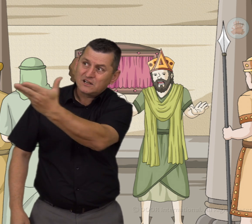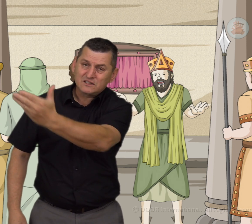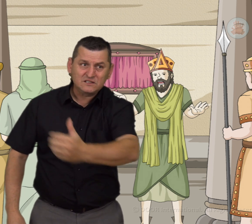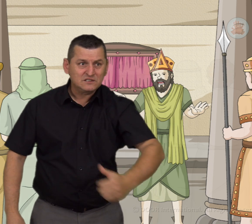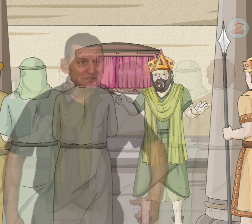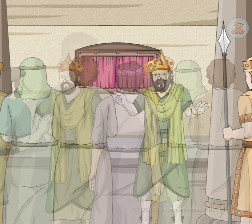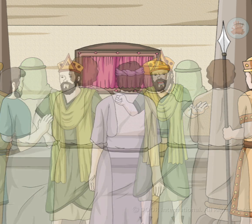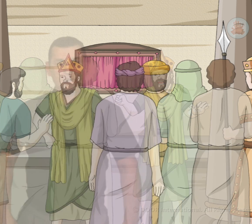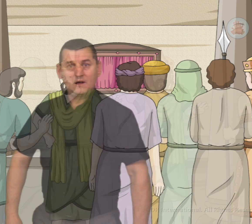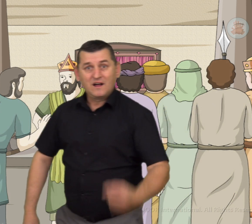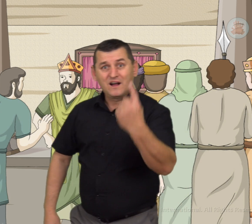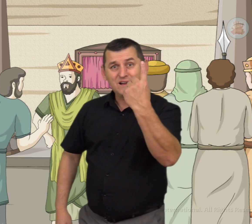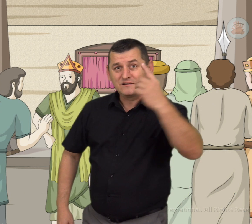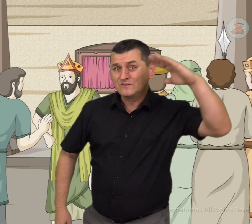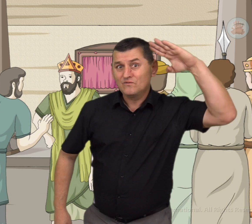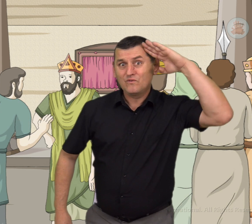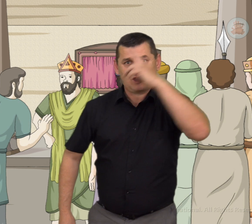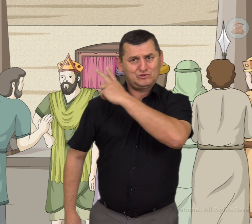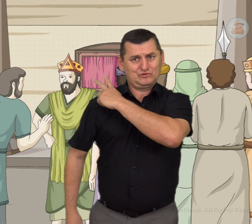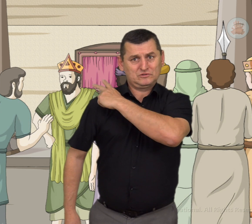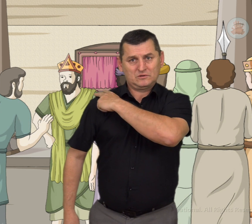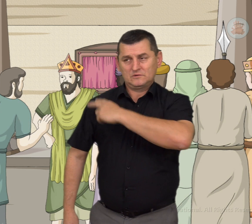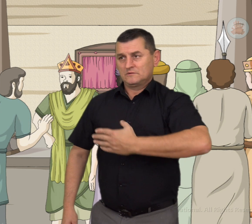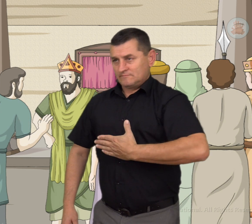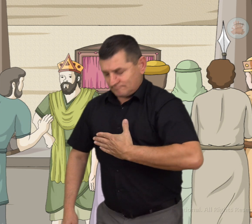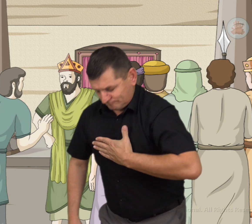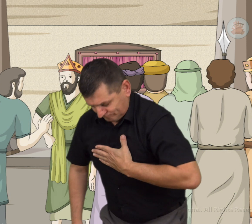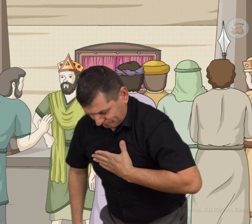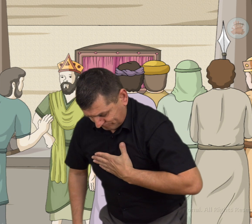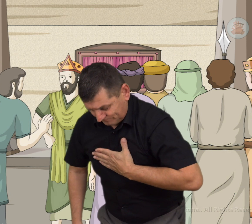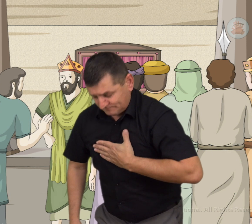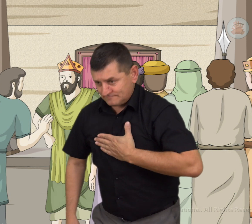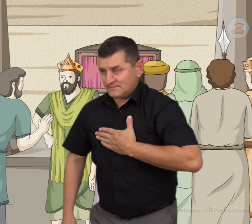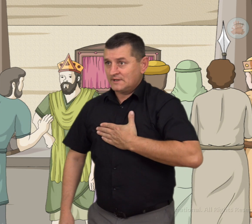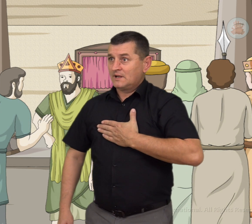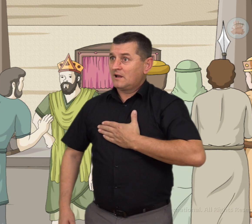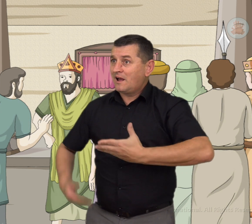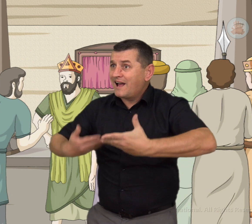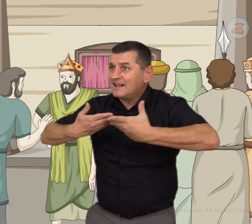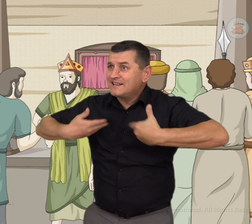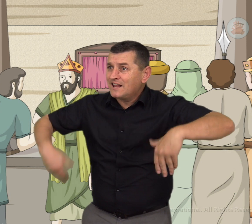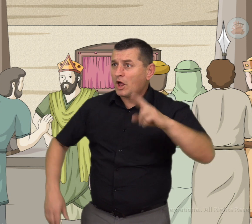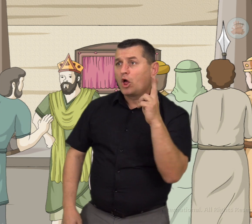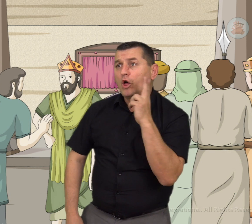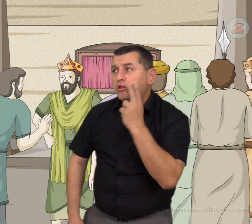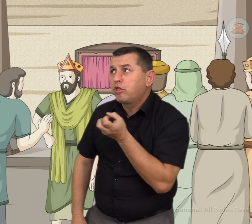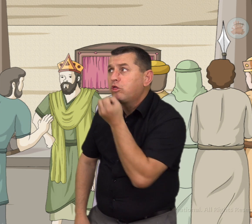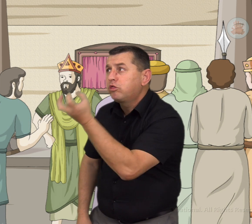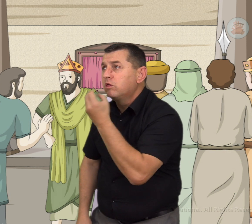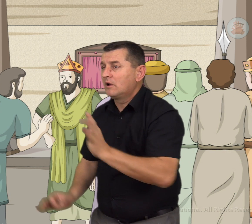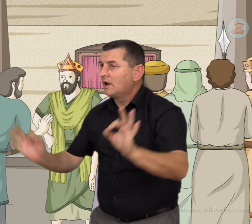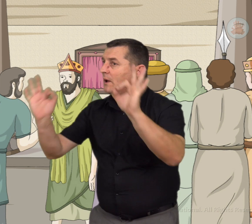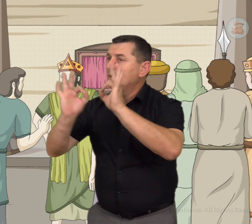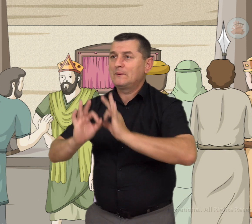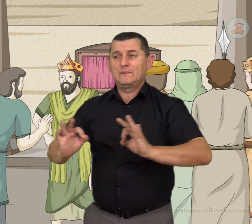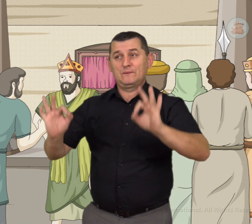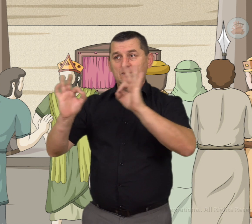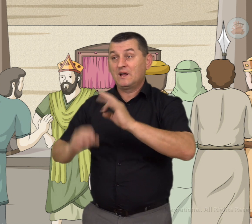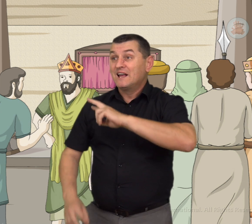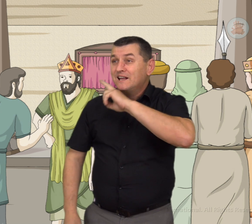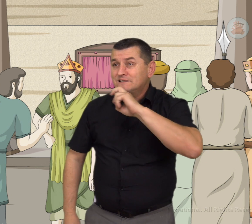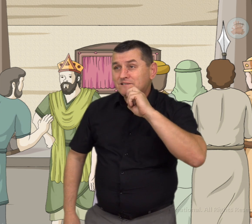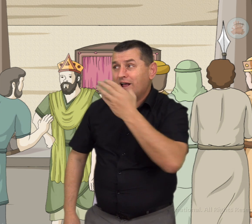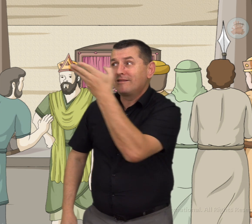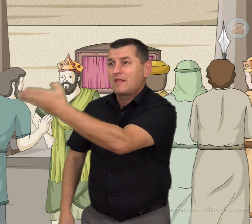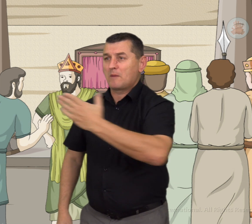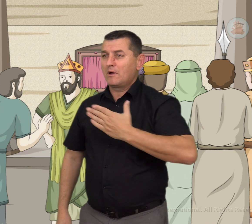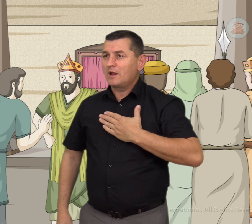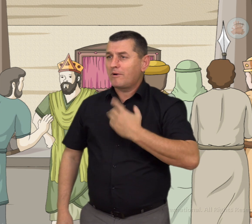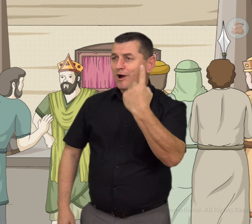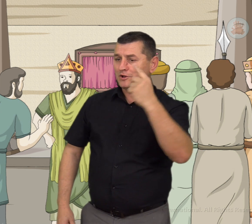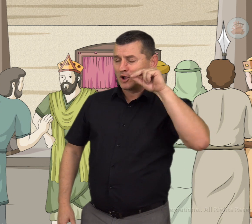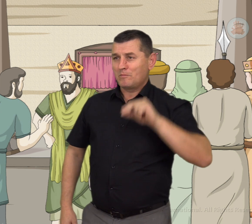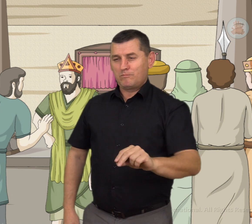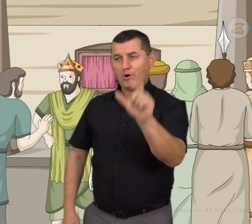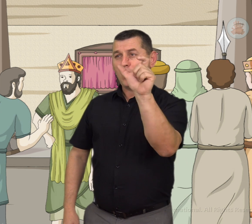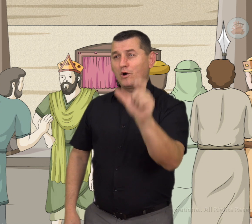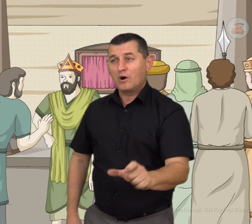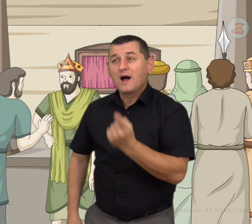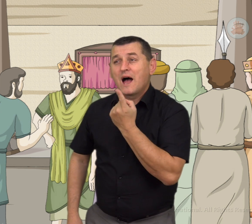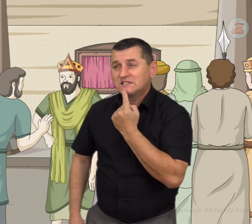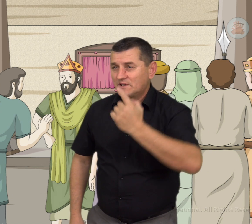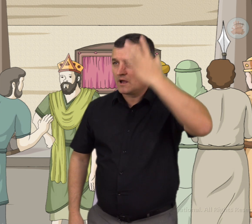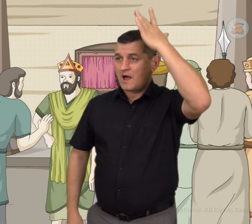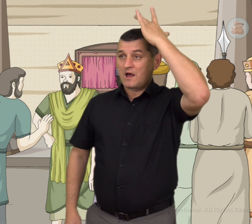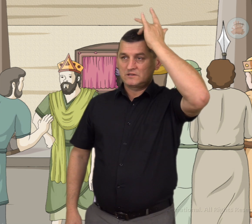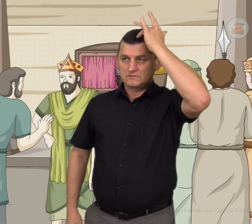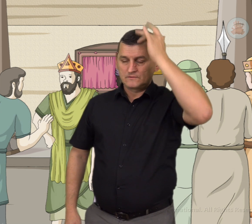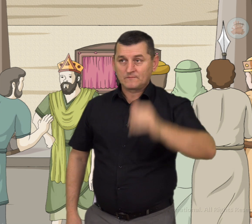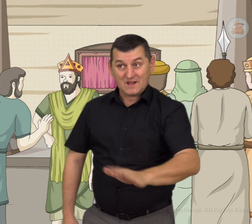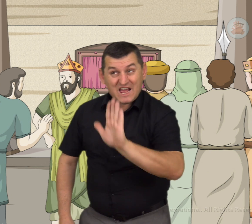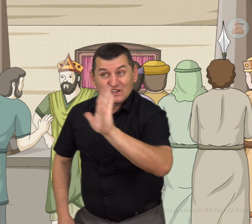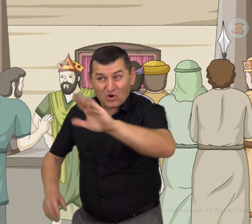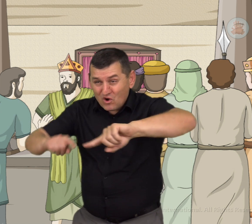But one of his servants replied, “No one, my lord the king.